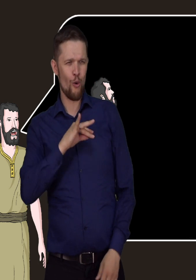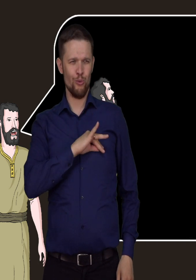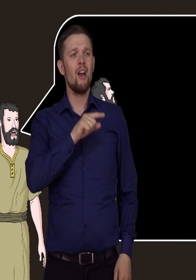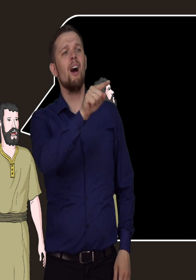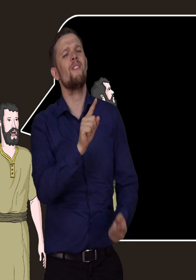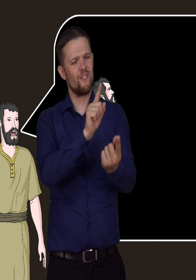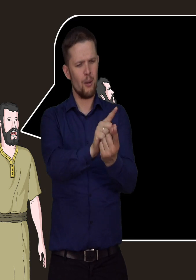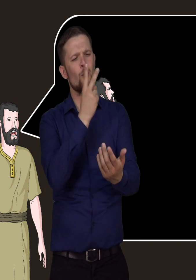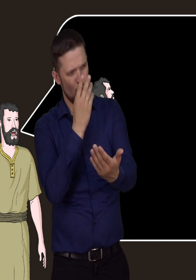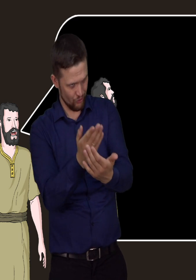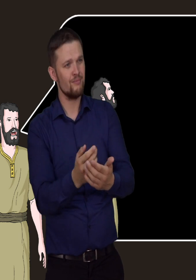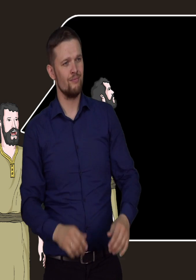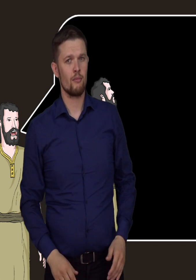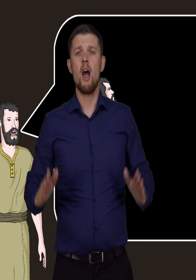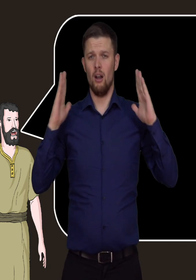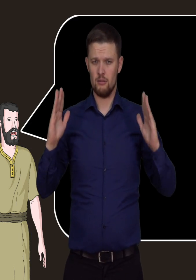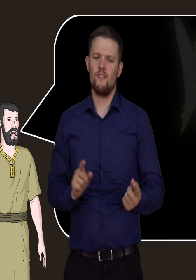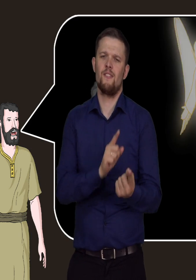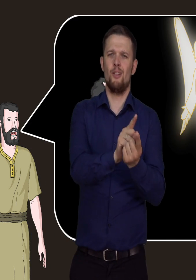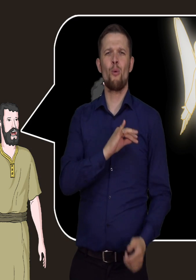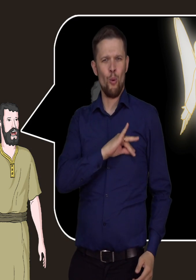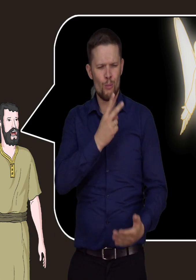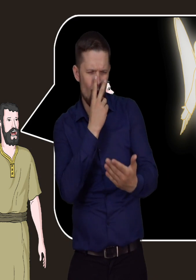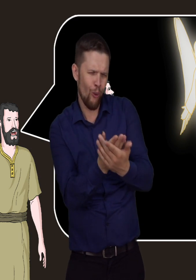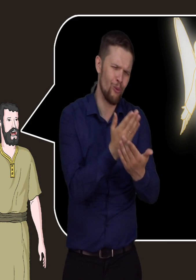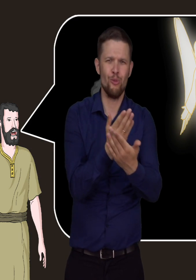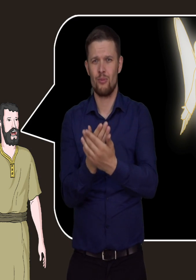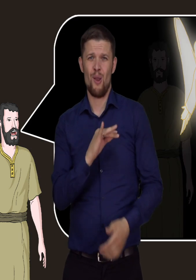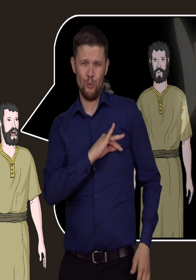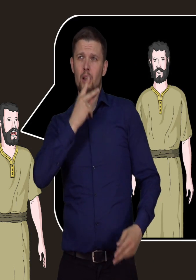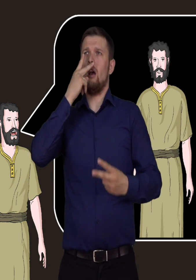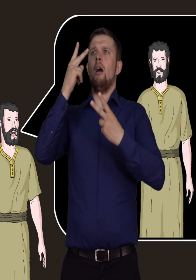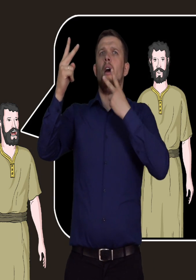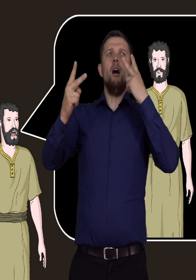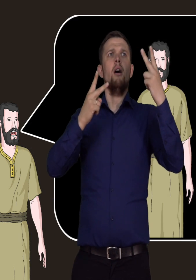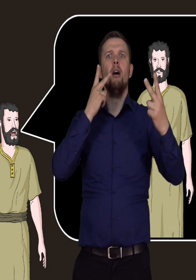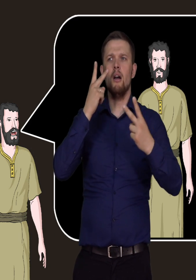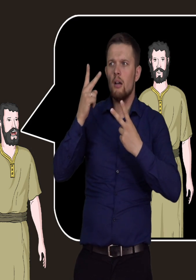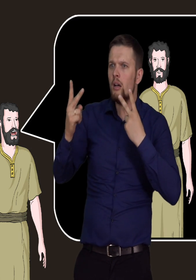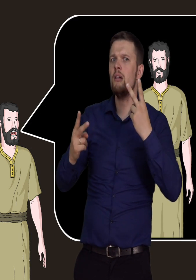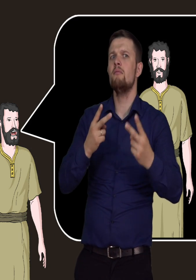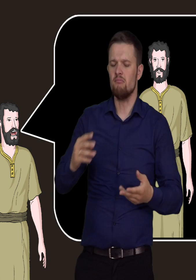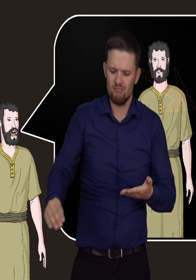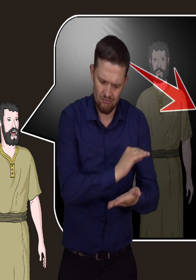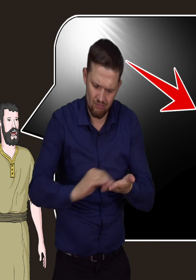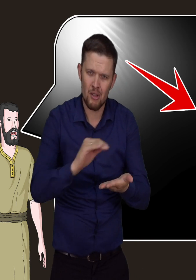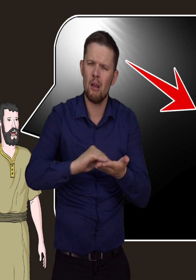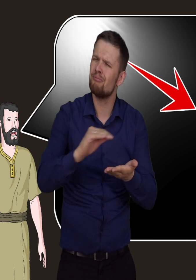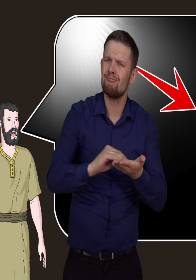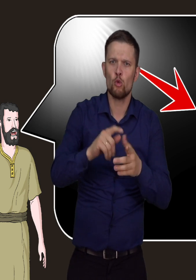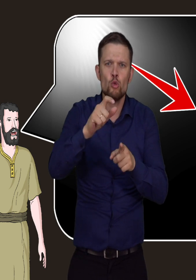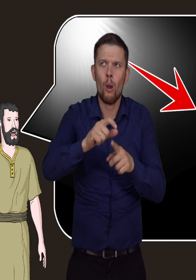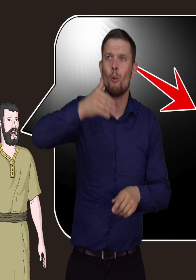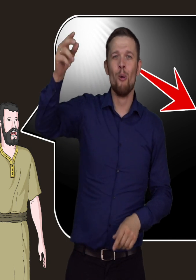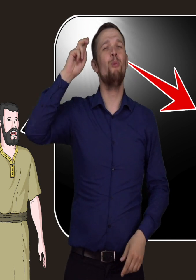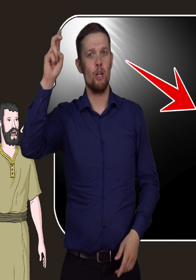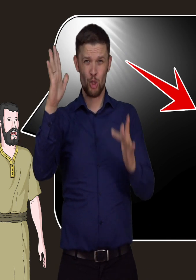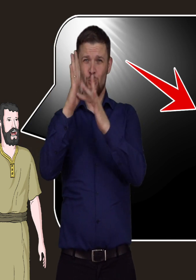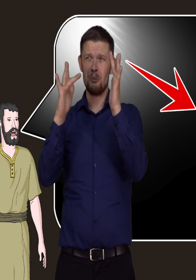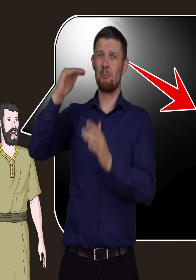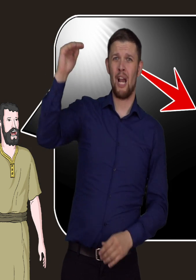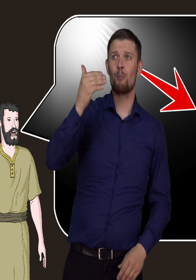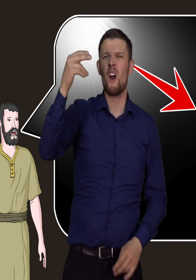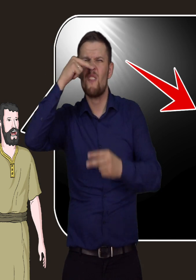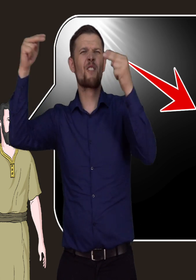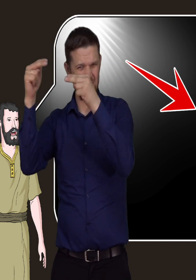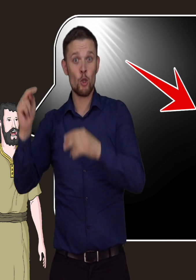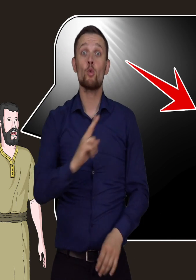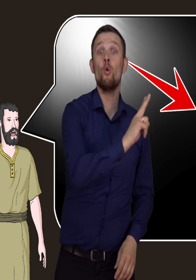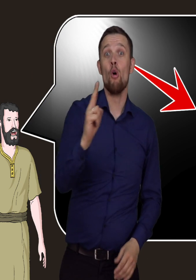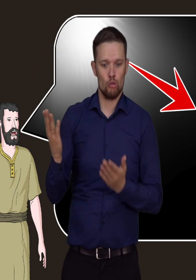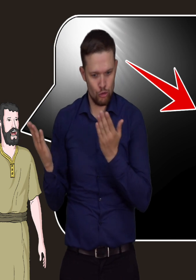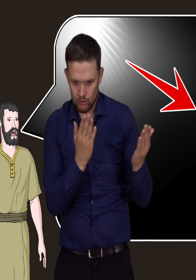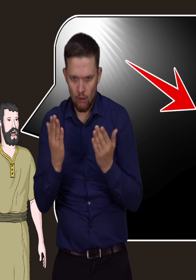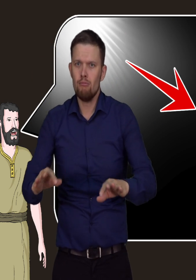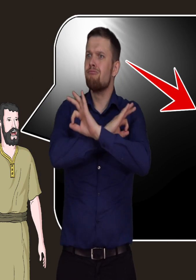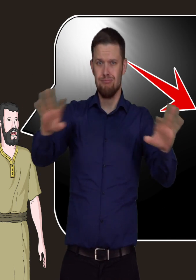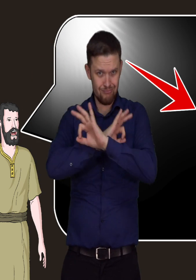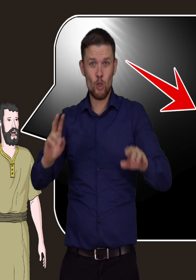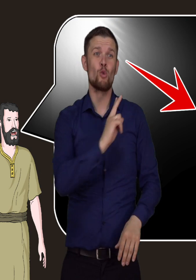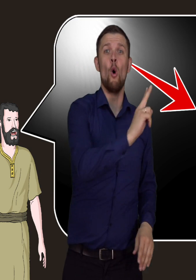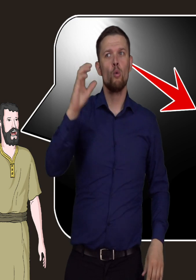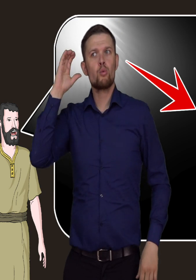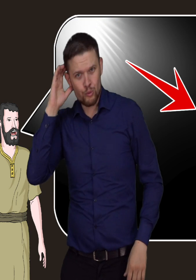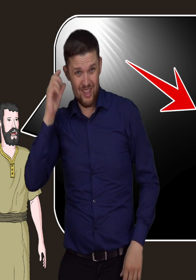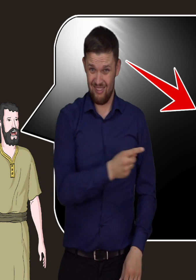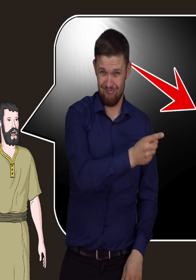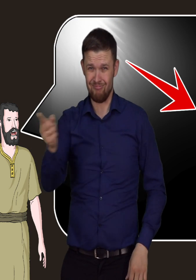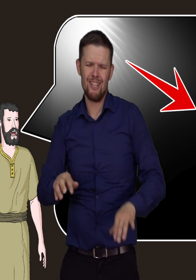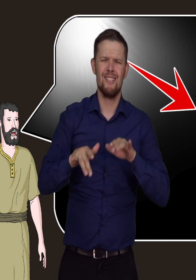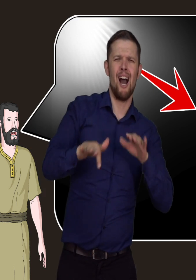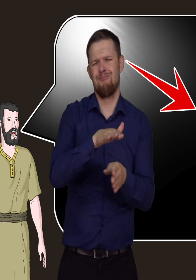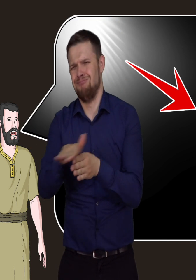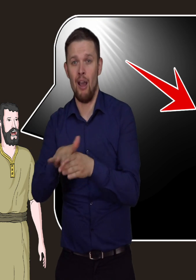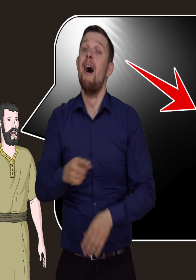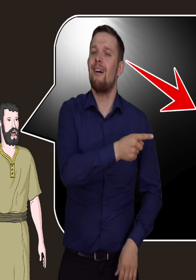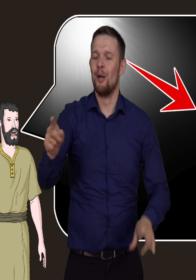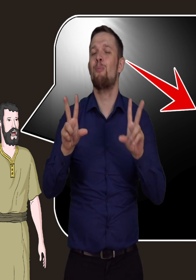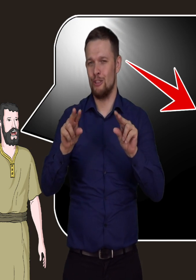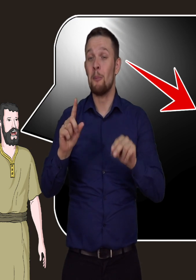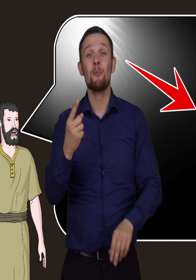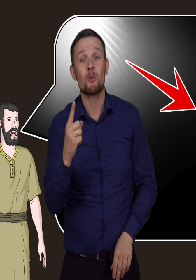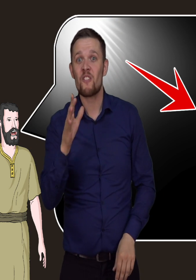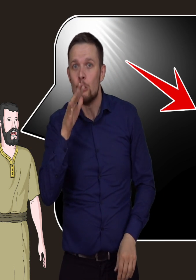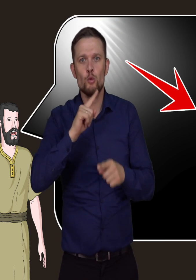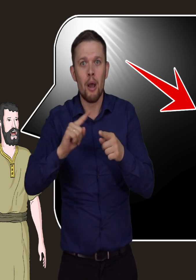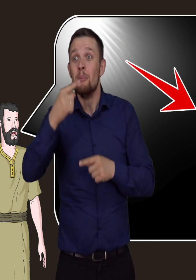He made it known by sending His angel to His servant John, who testifies to everything he saw.